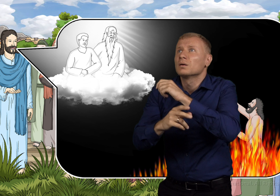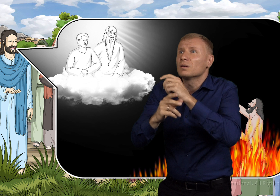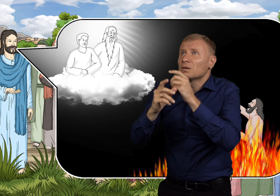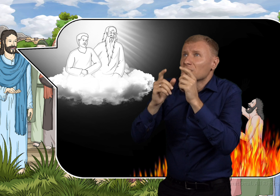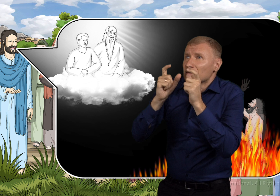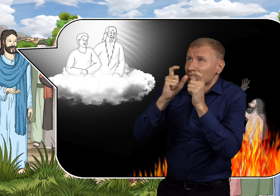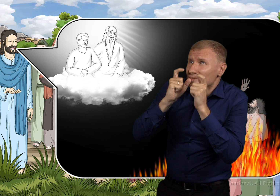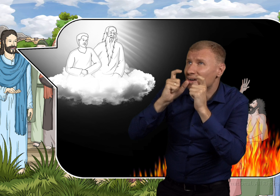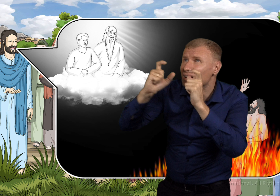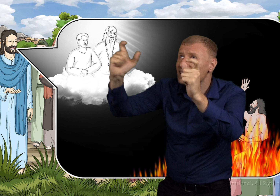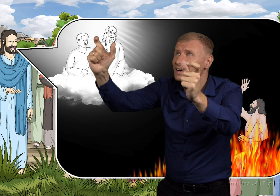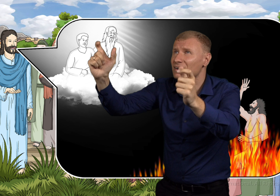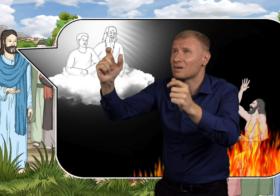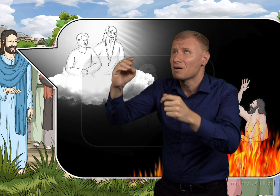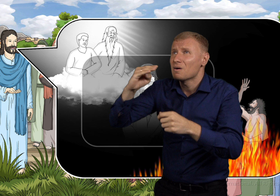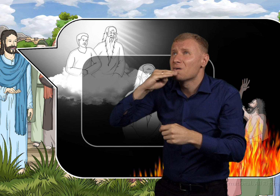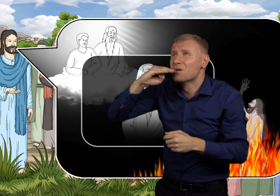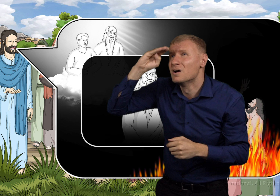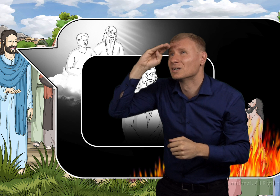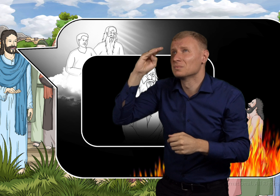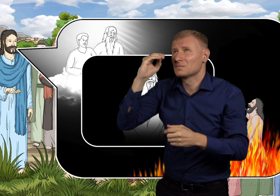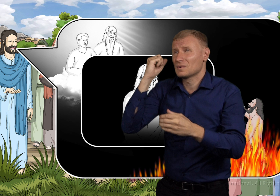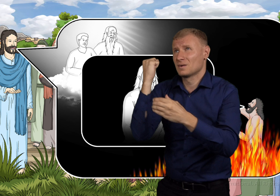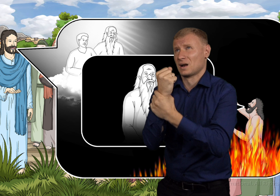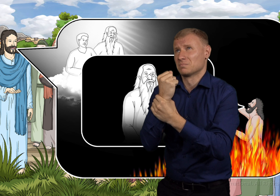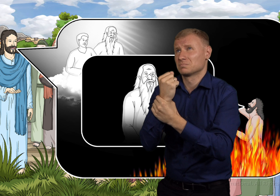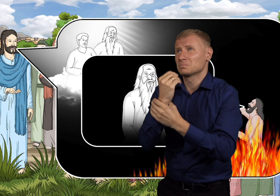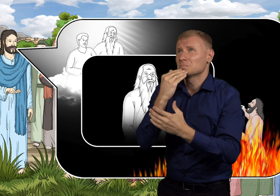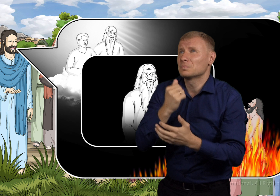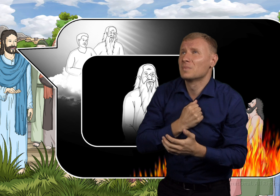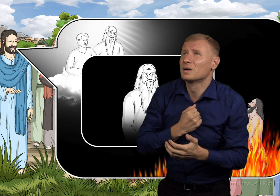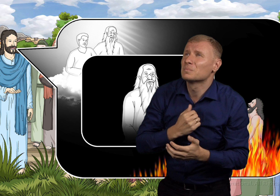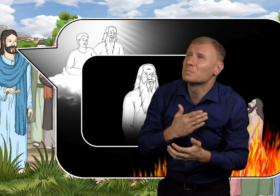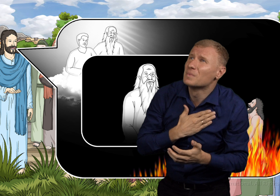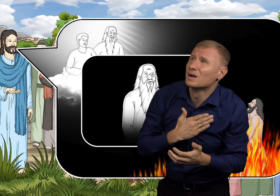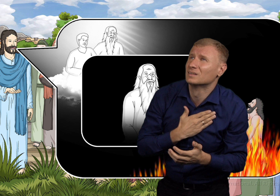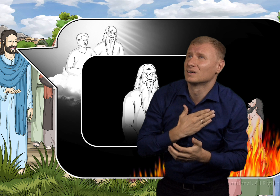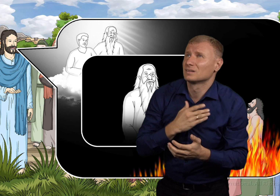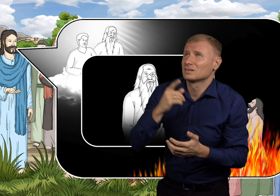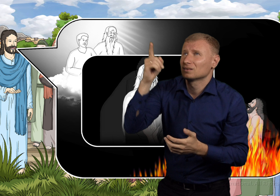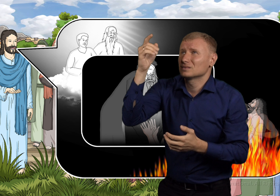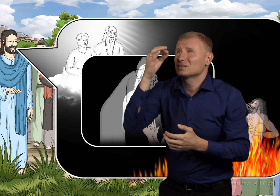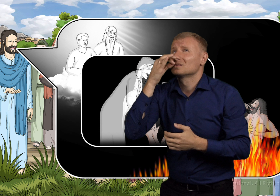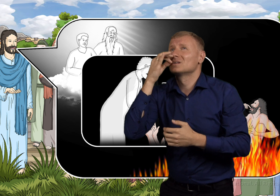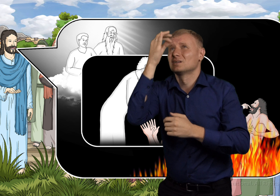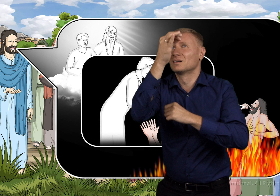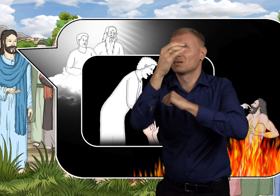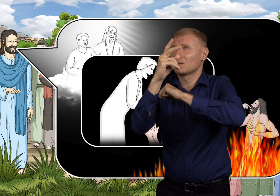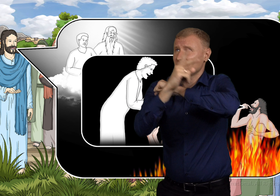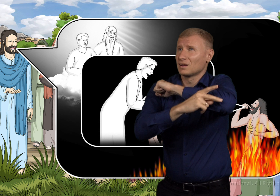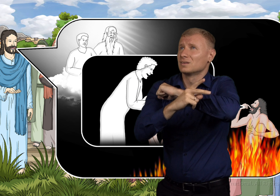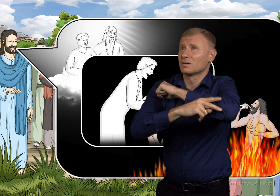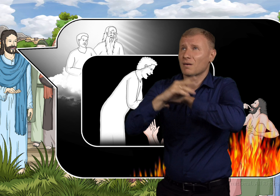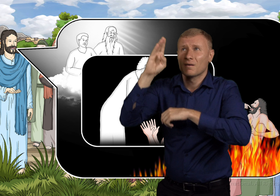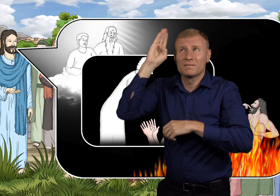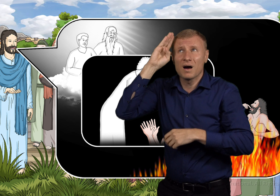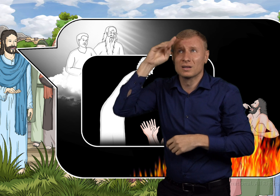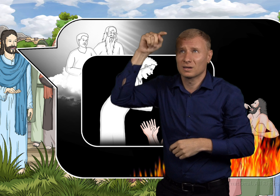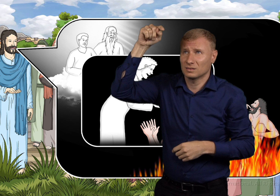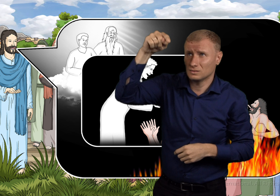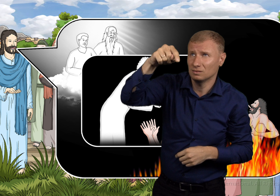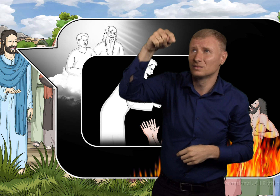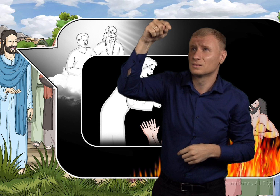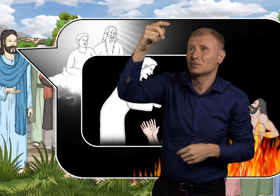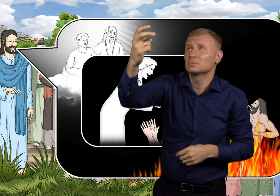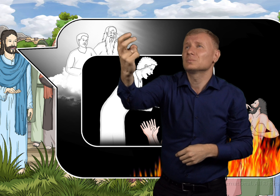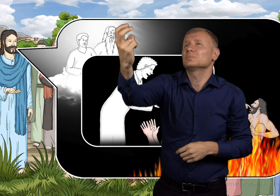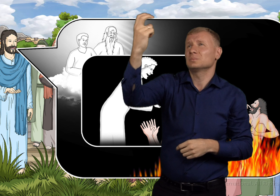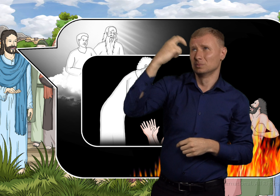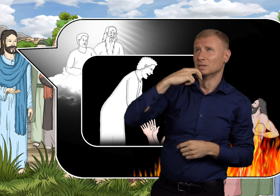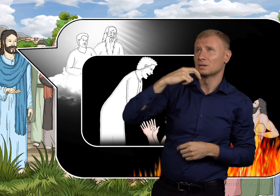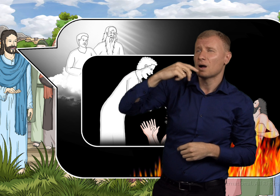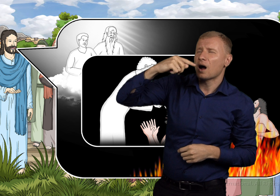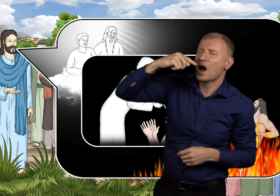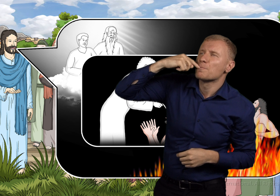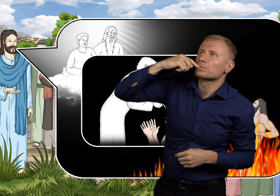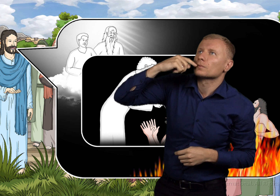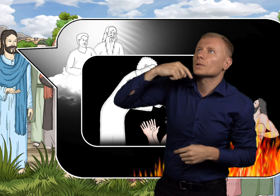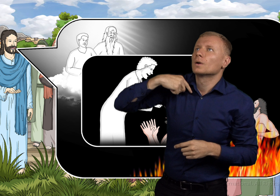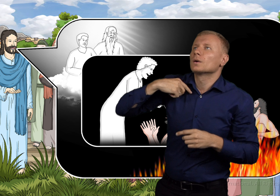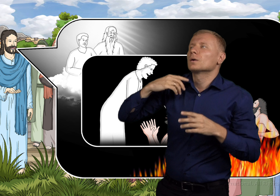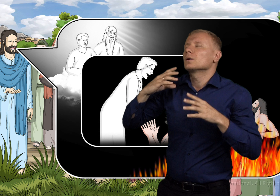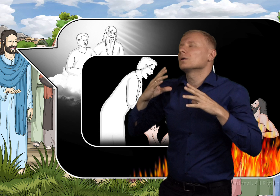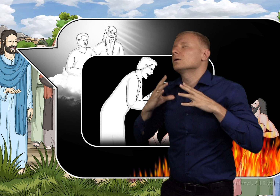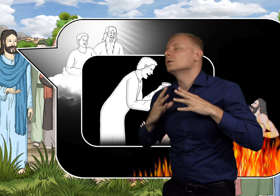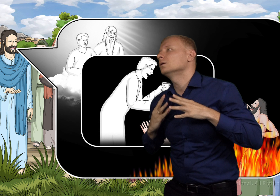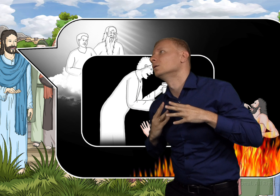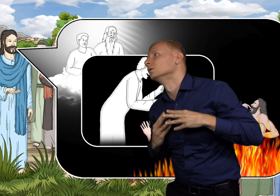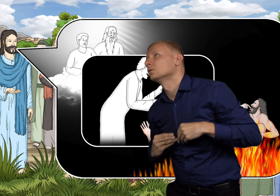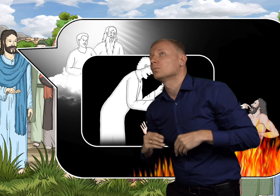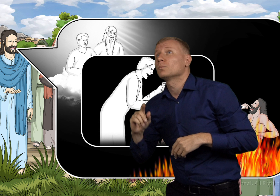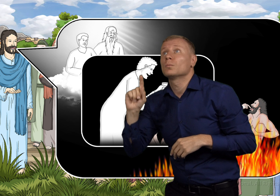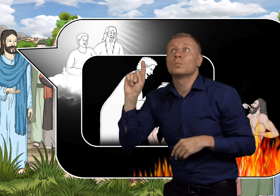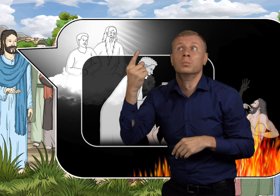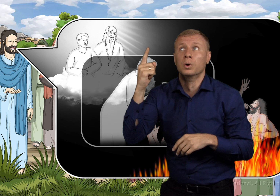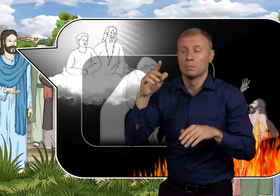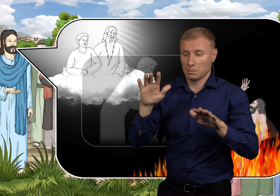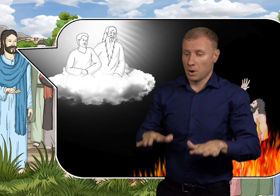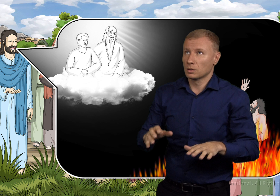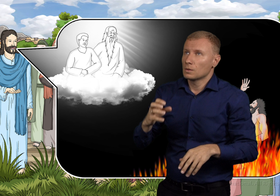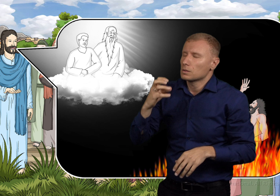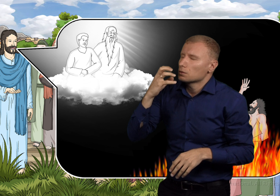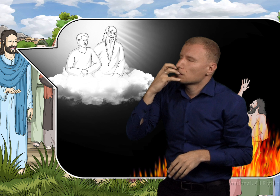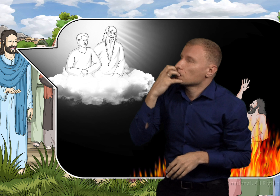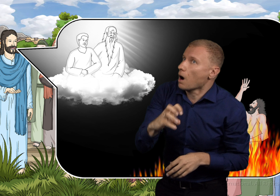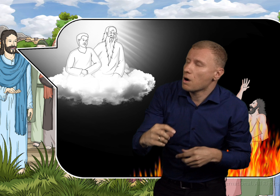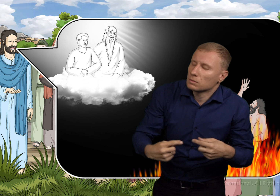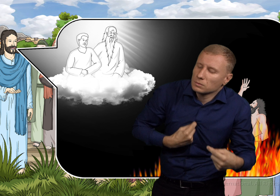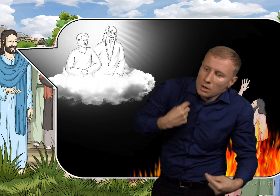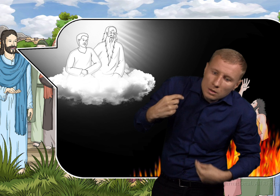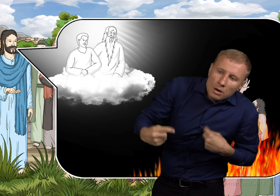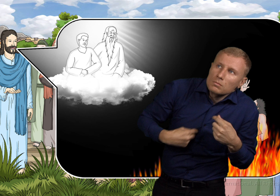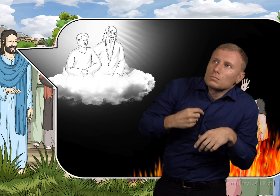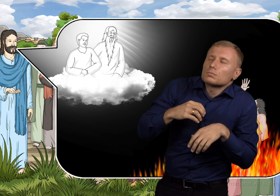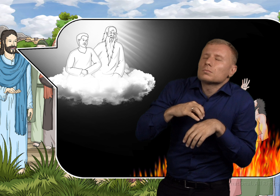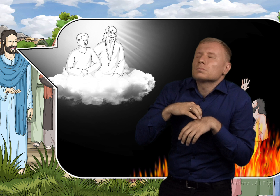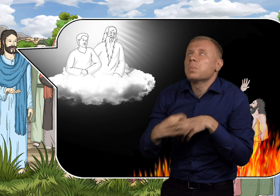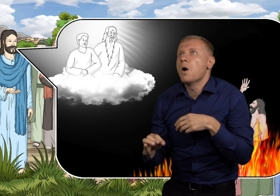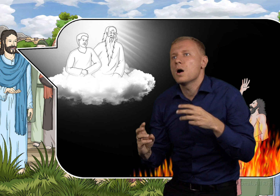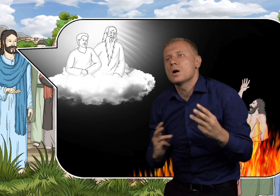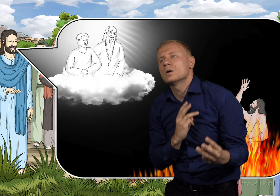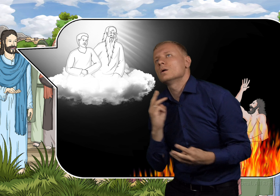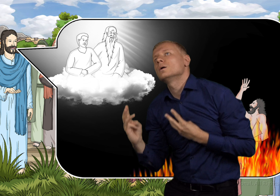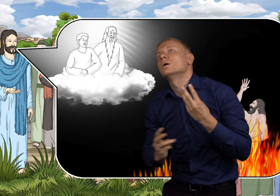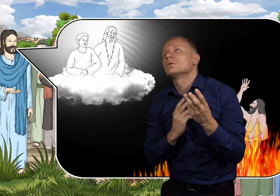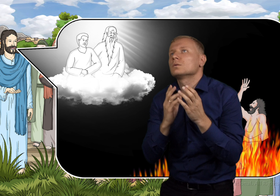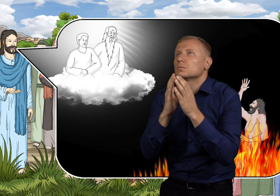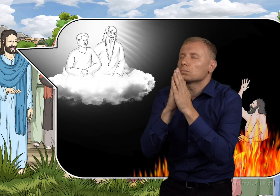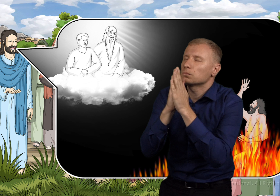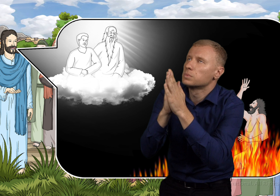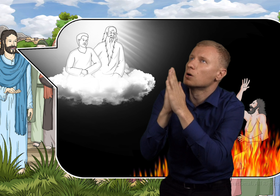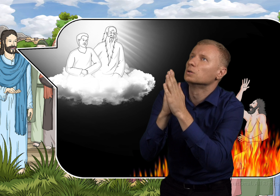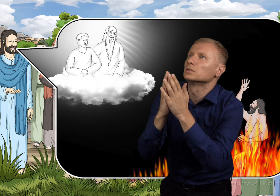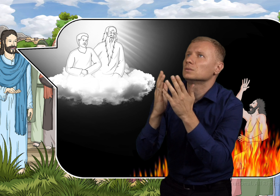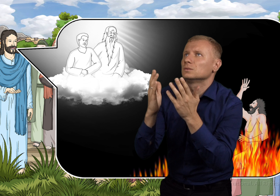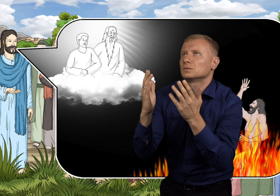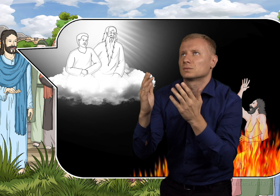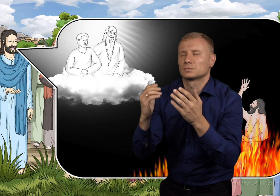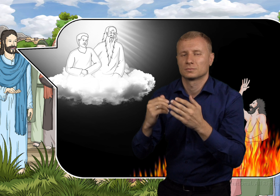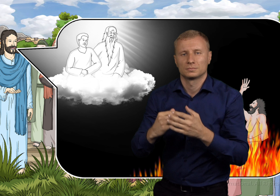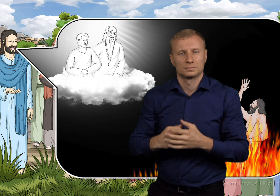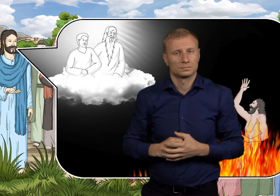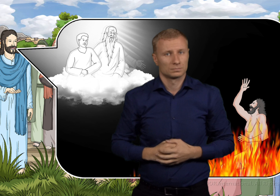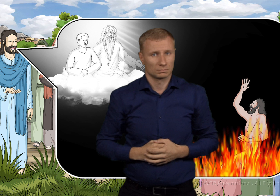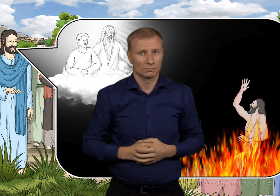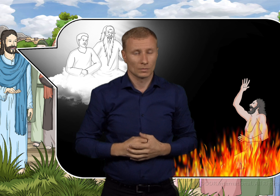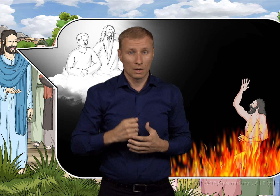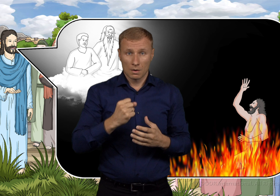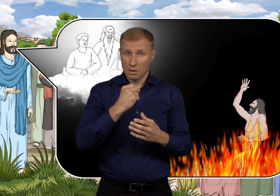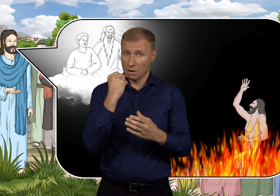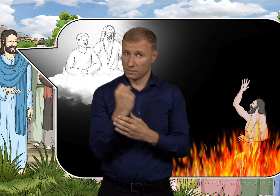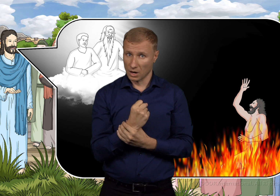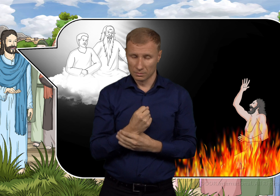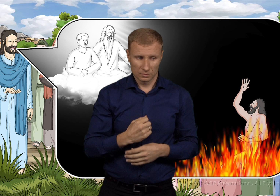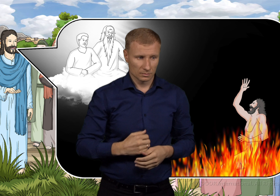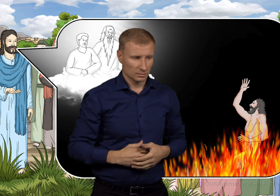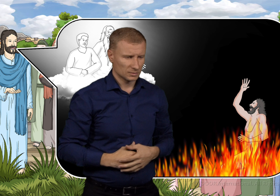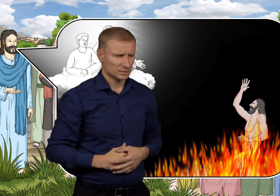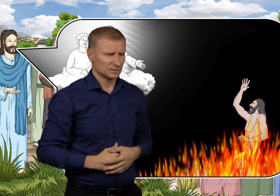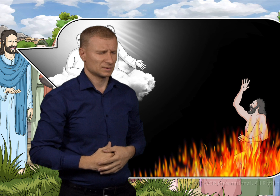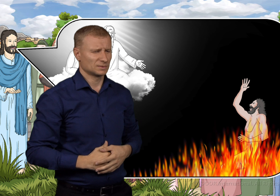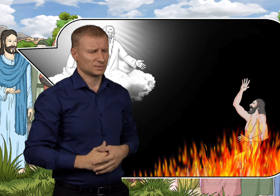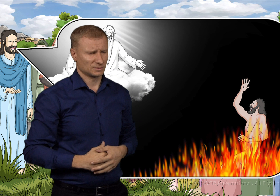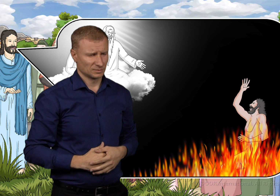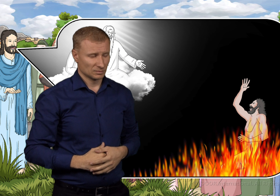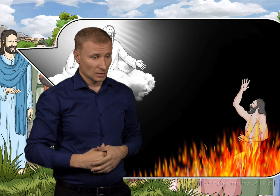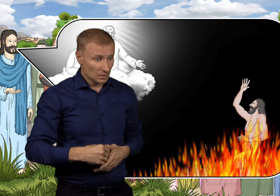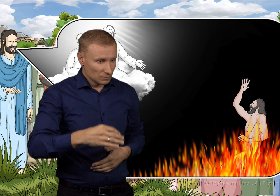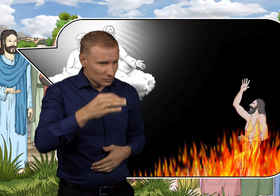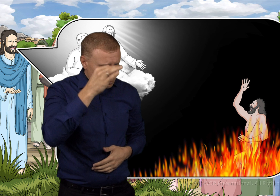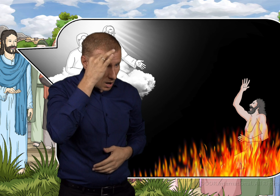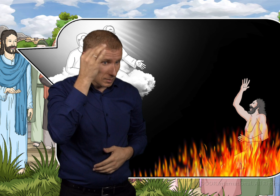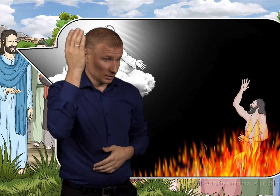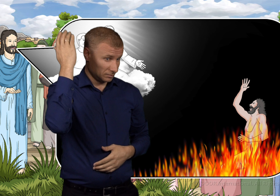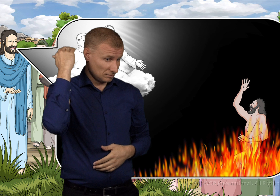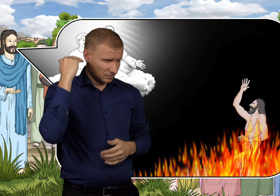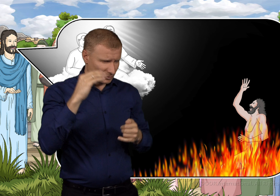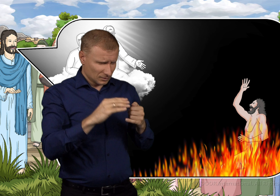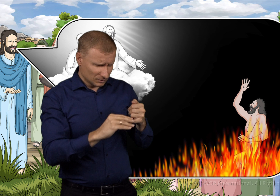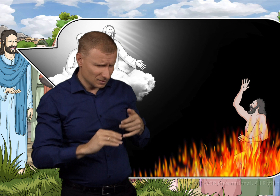So he cried out, ‘Father Abraham, have mercy on me and send Lazarus to dip the tip of his finger in water and cool my tongue. For I am in agony in this fire.’